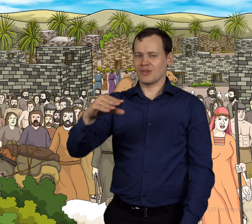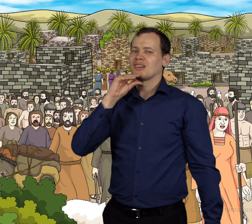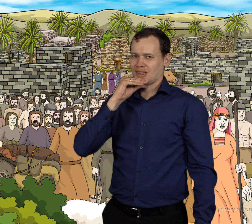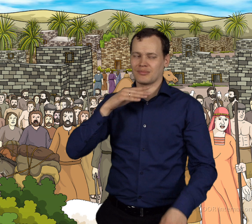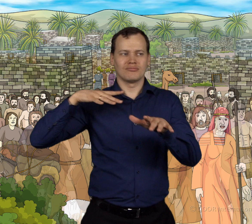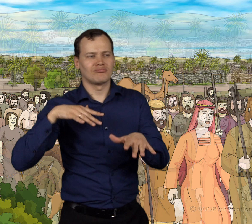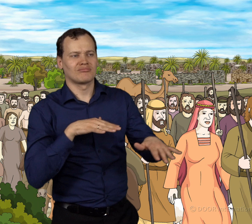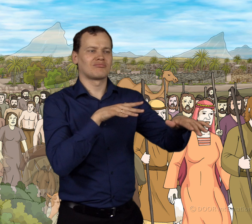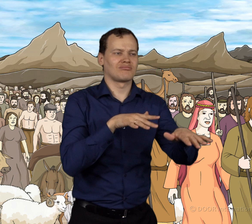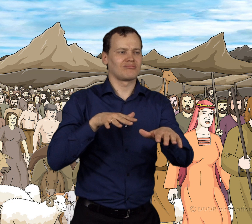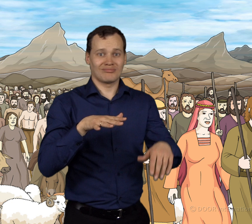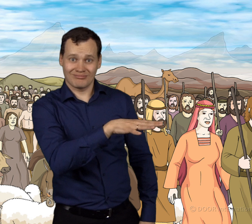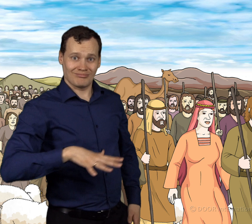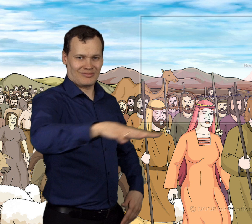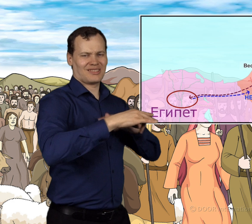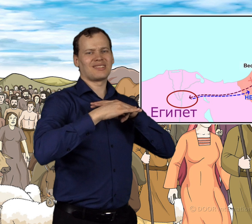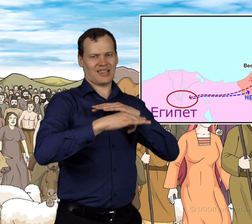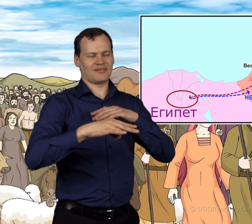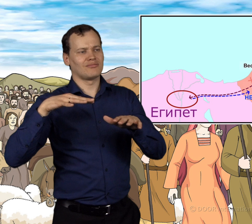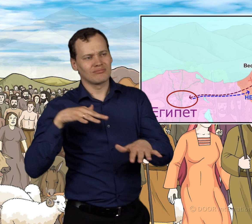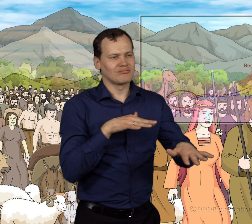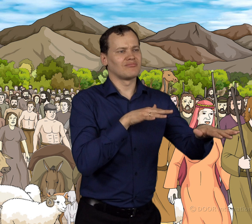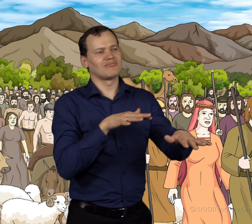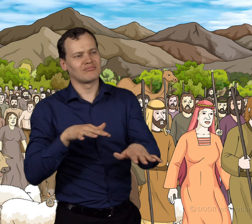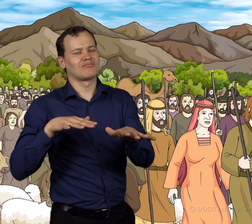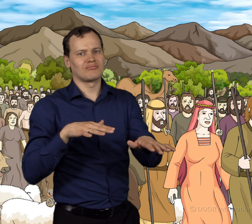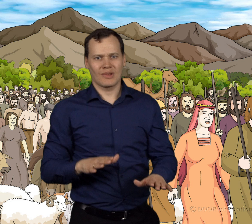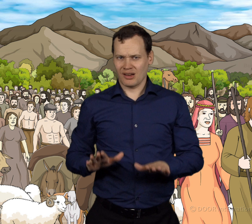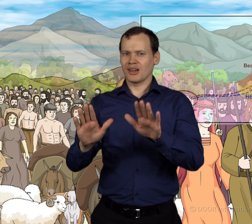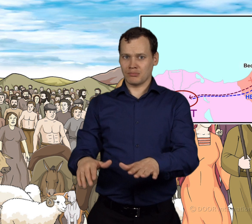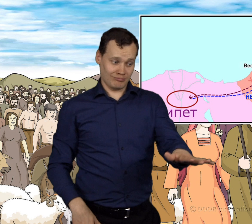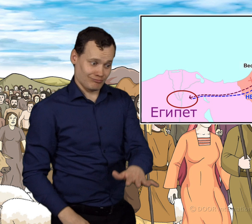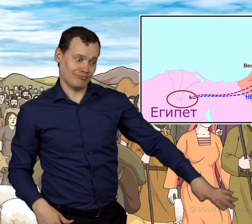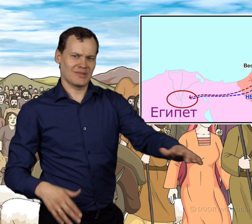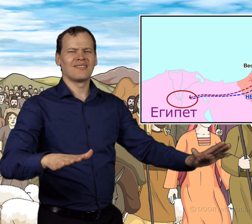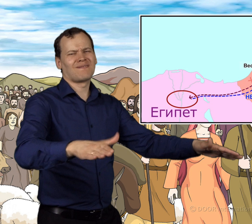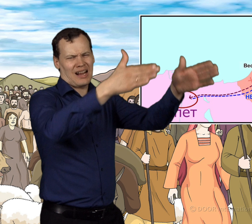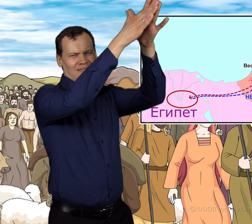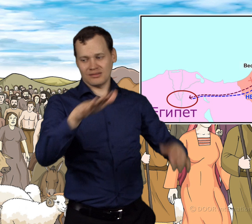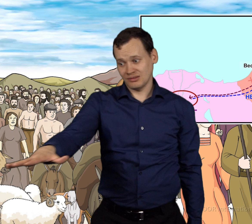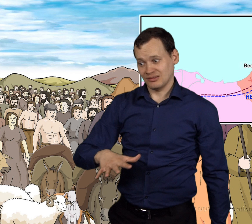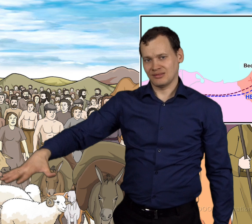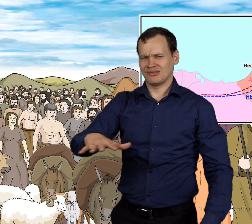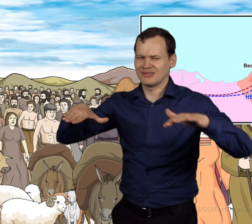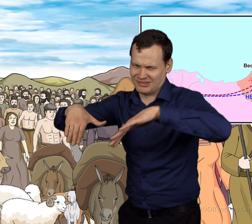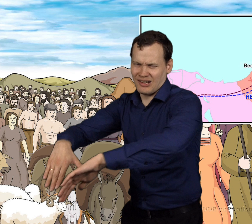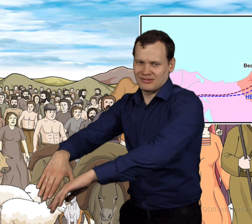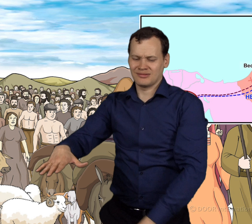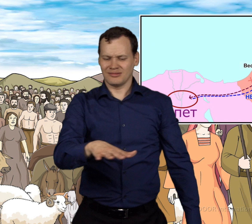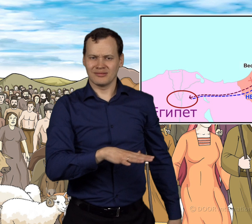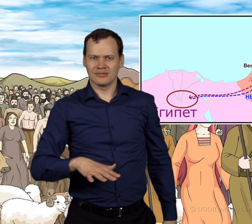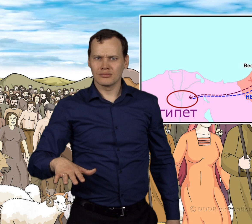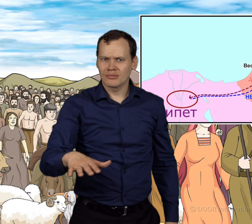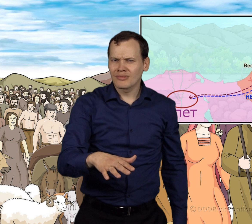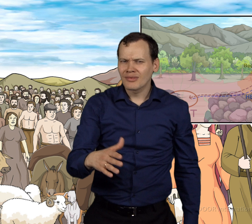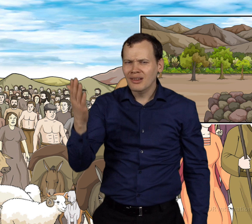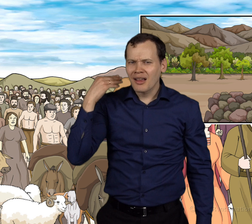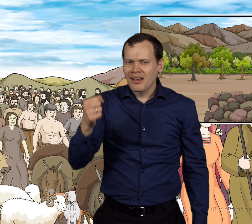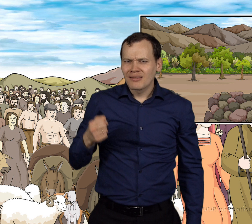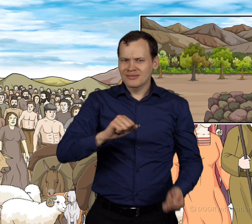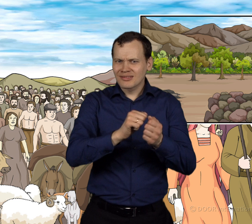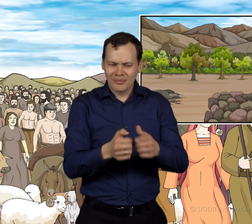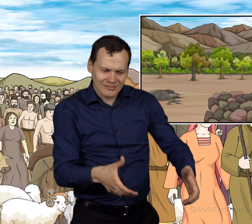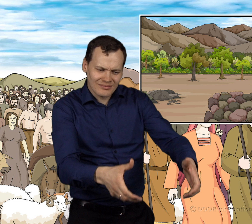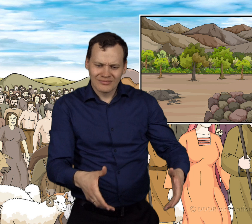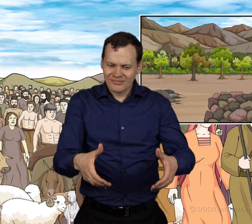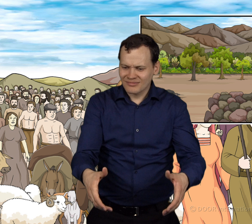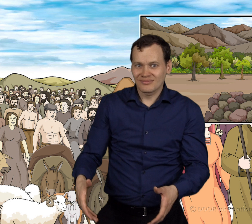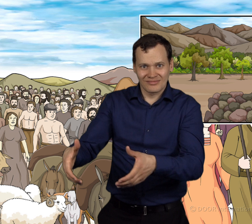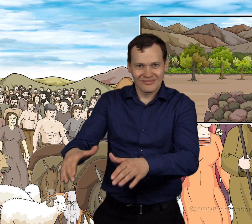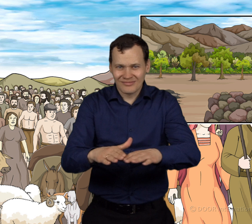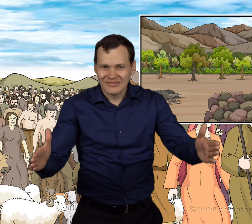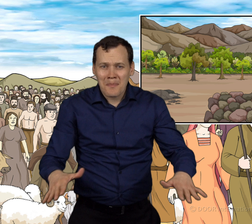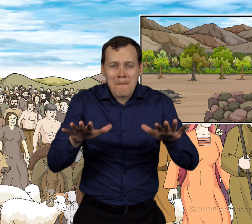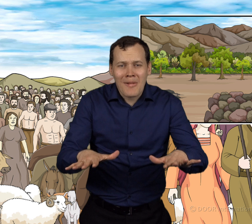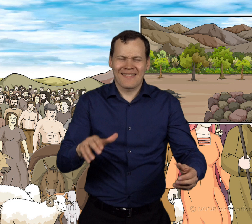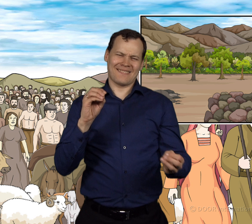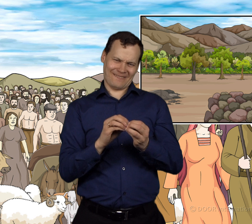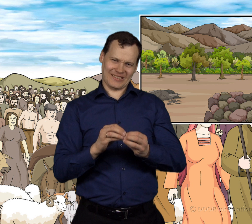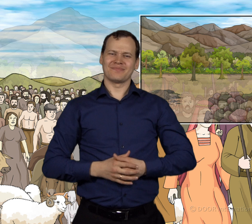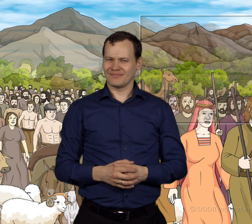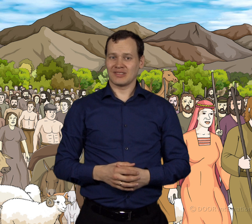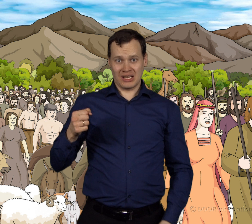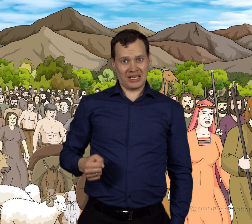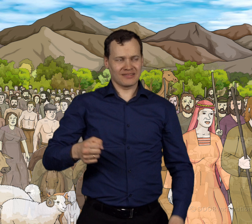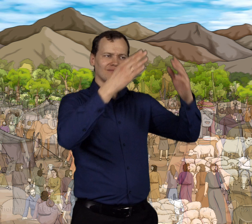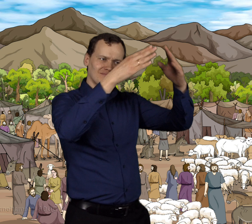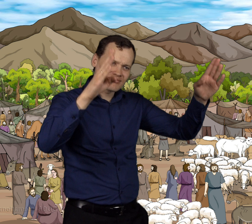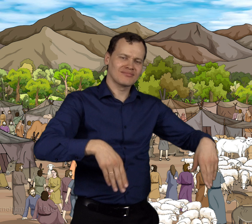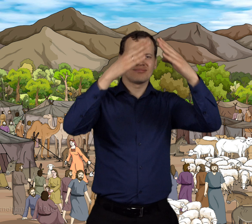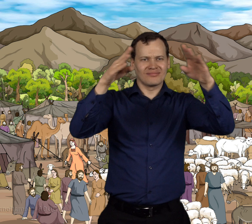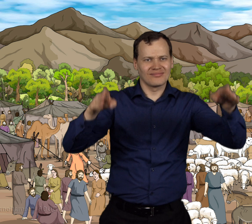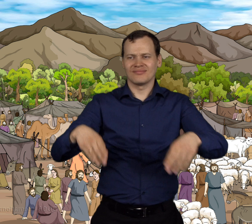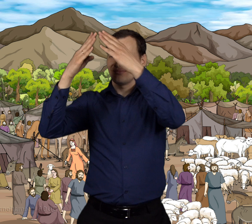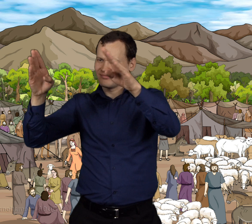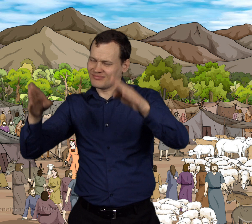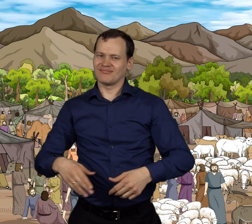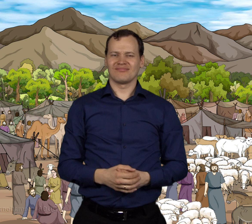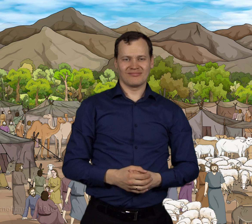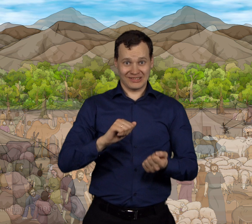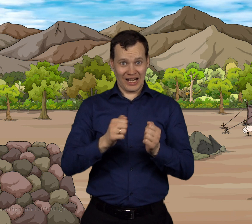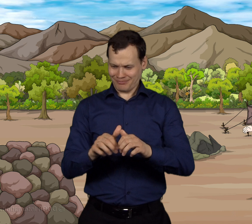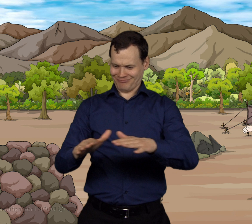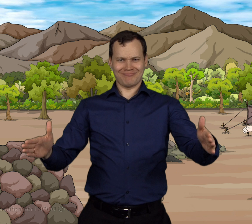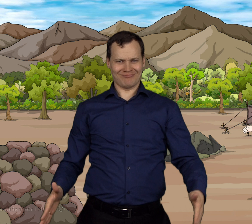From the Negev he journeyed from place to place toward Bethel, until he came to the place between Bethel and Ai where his tent had formerly been pitched, to the site where he had built the altar.